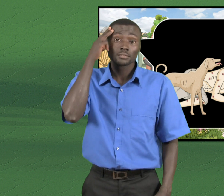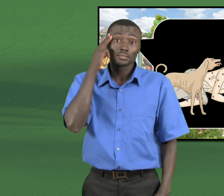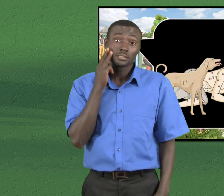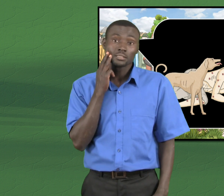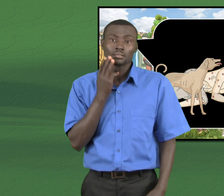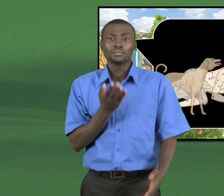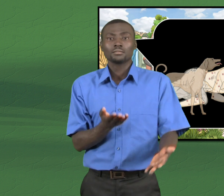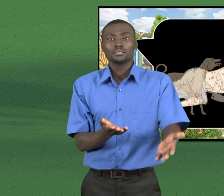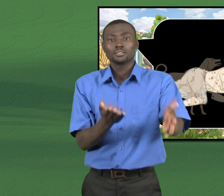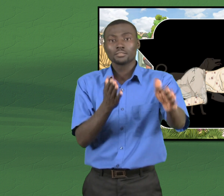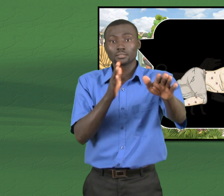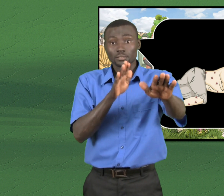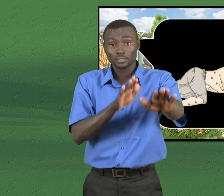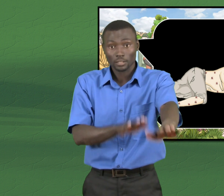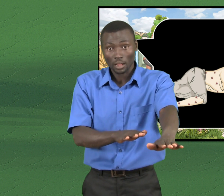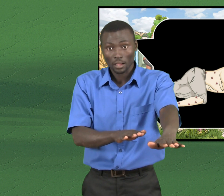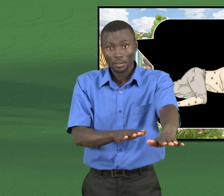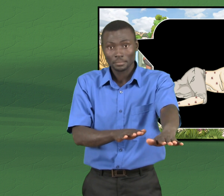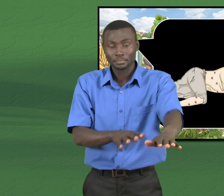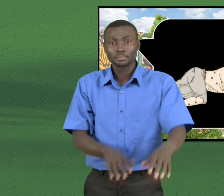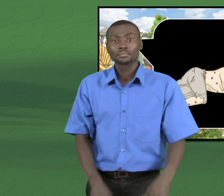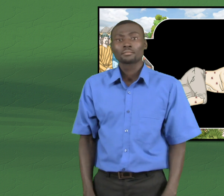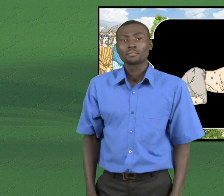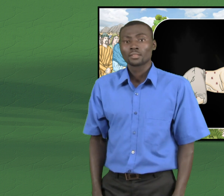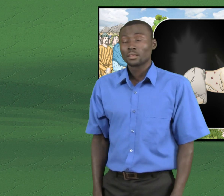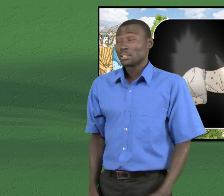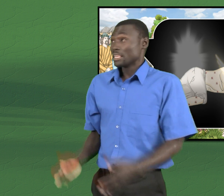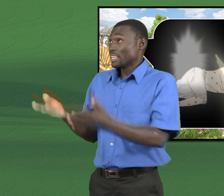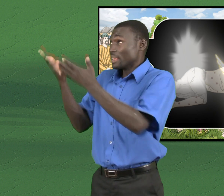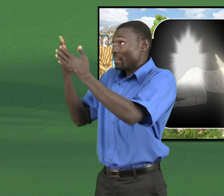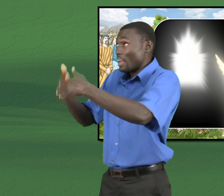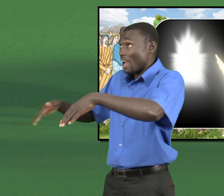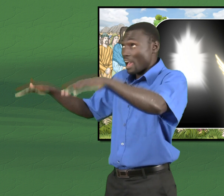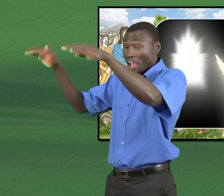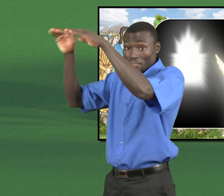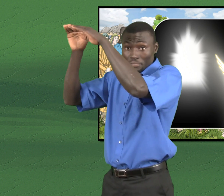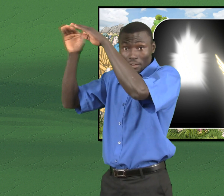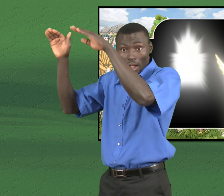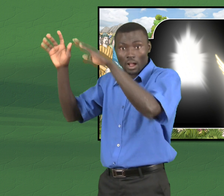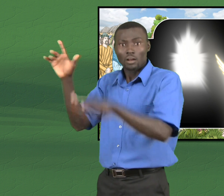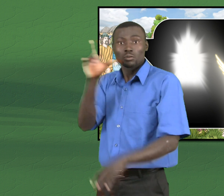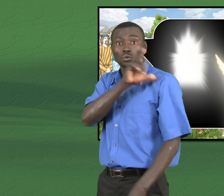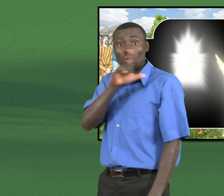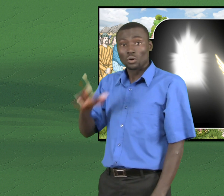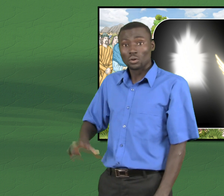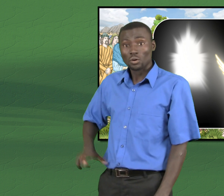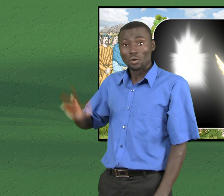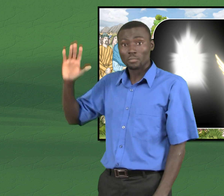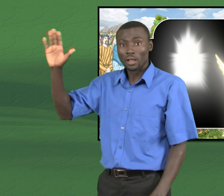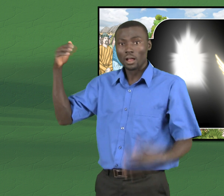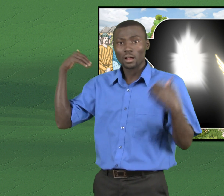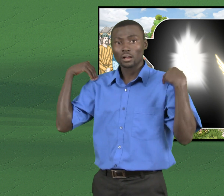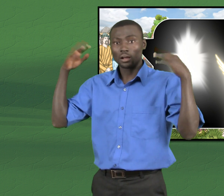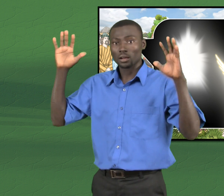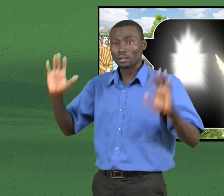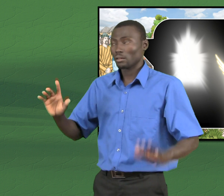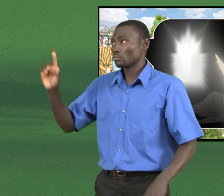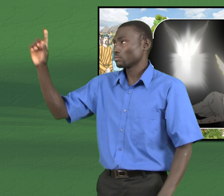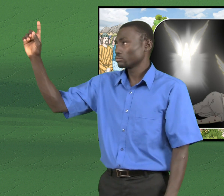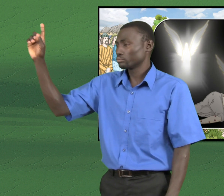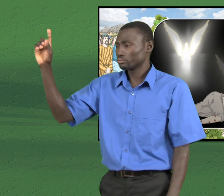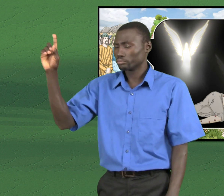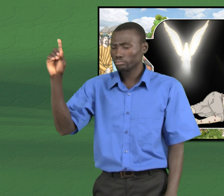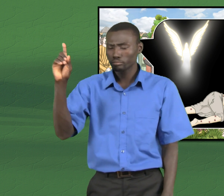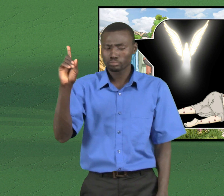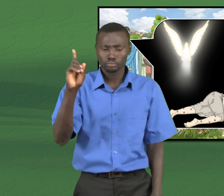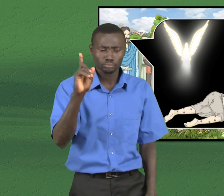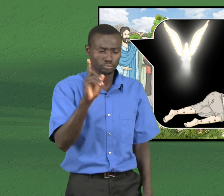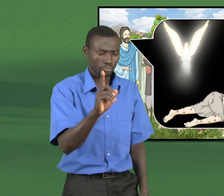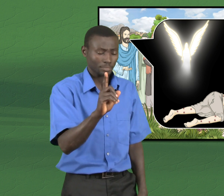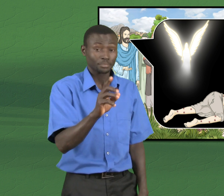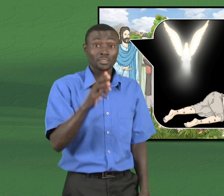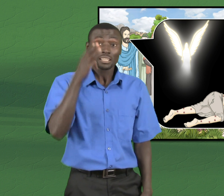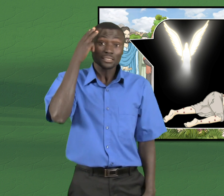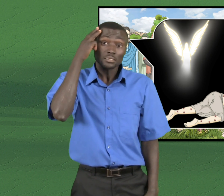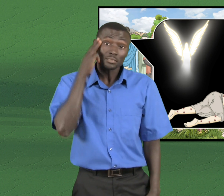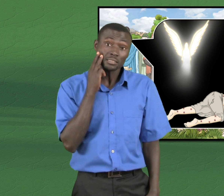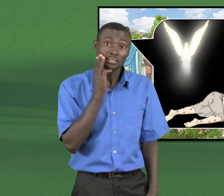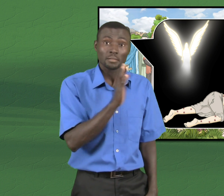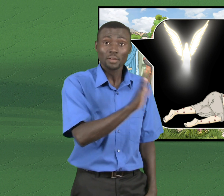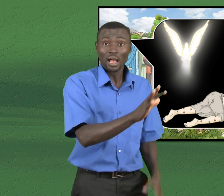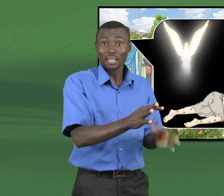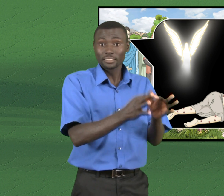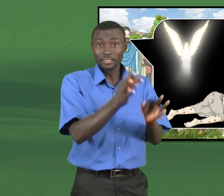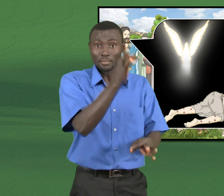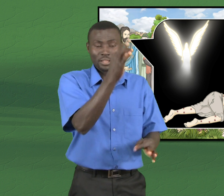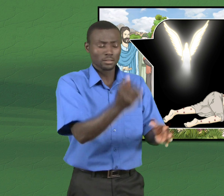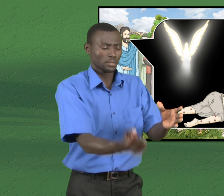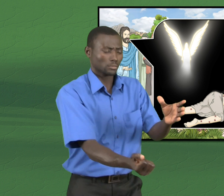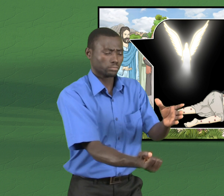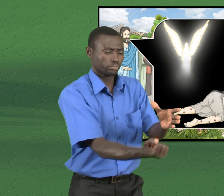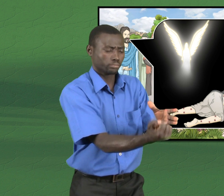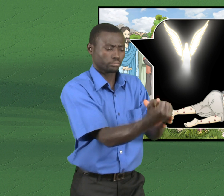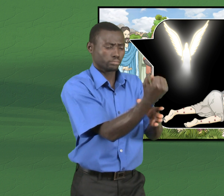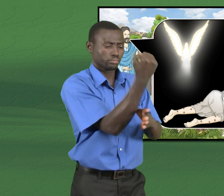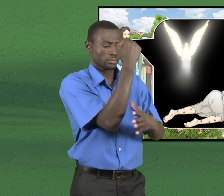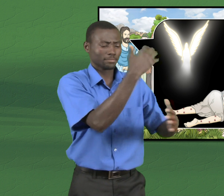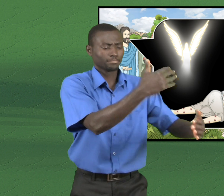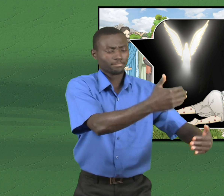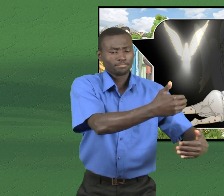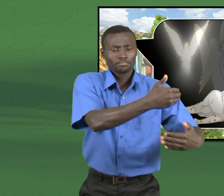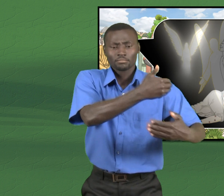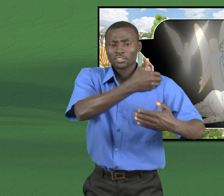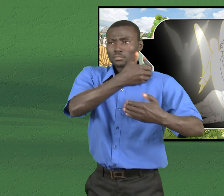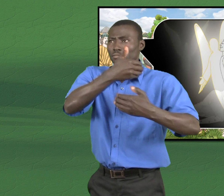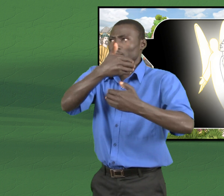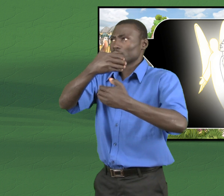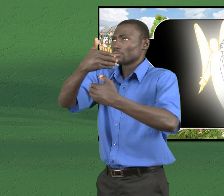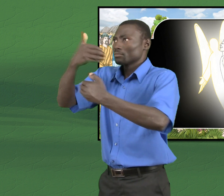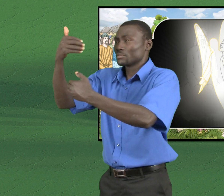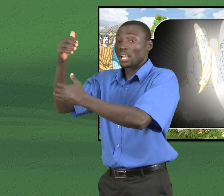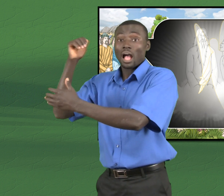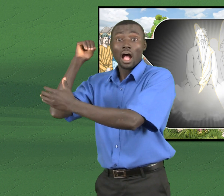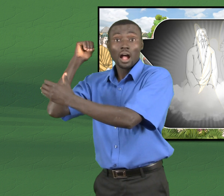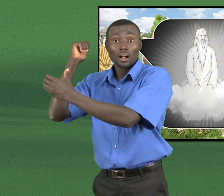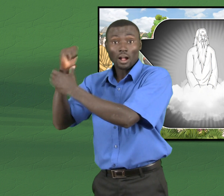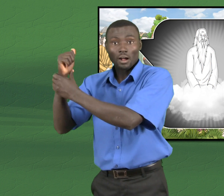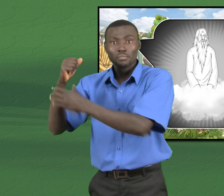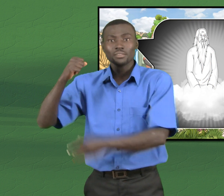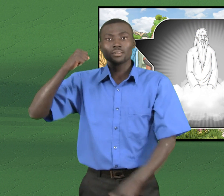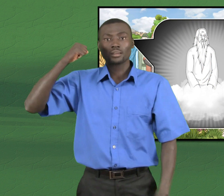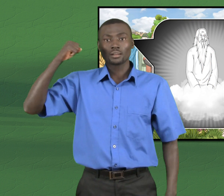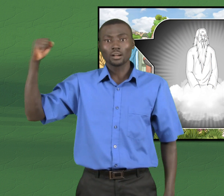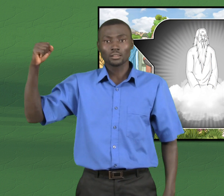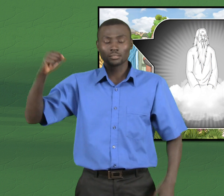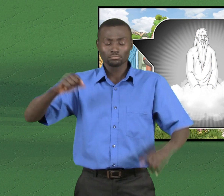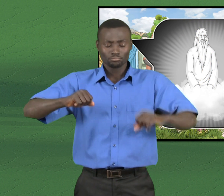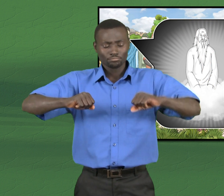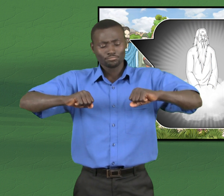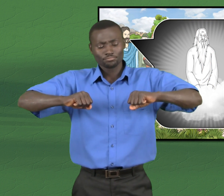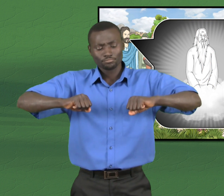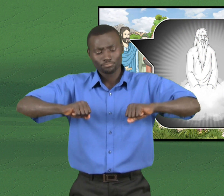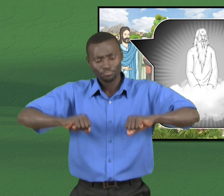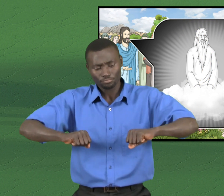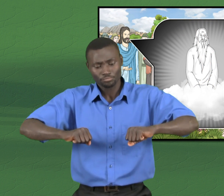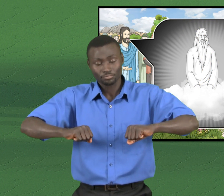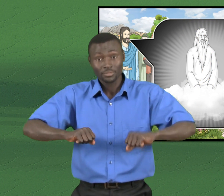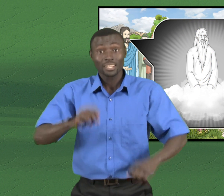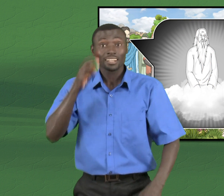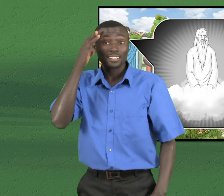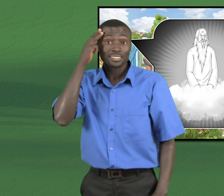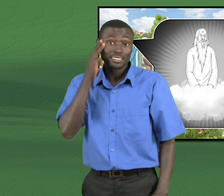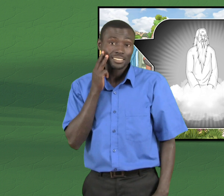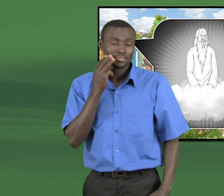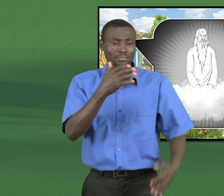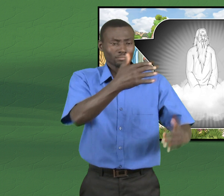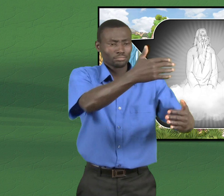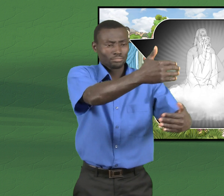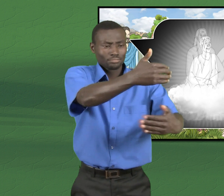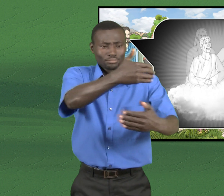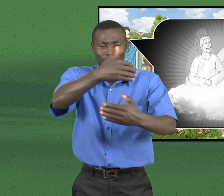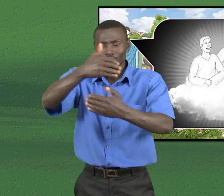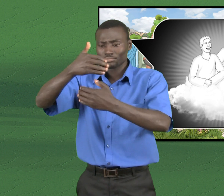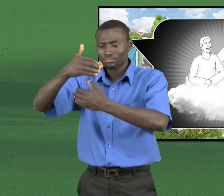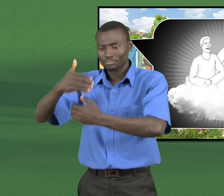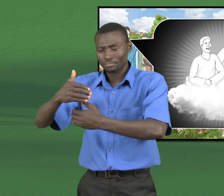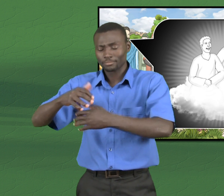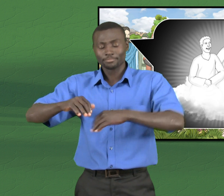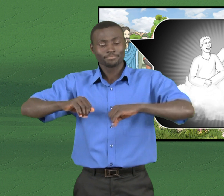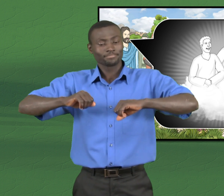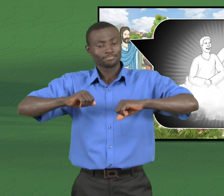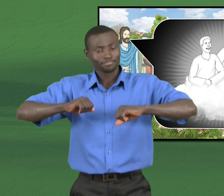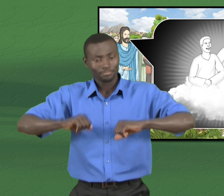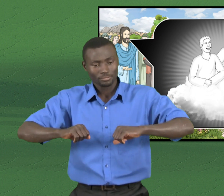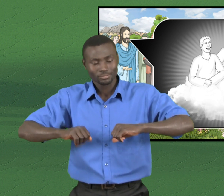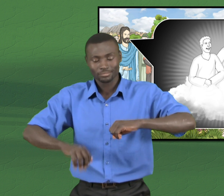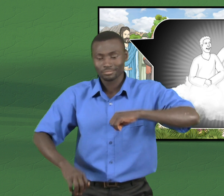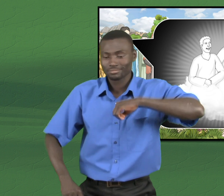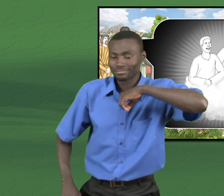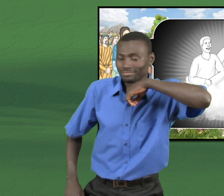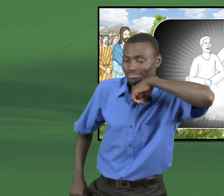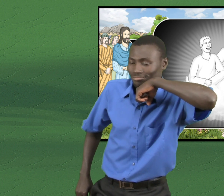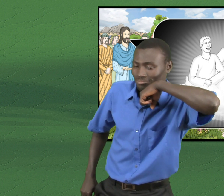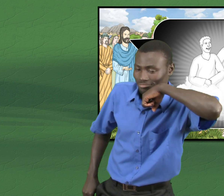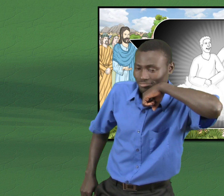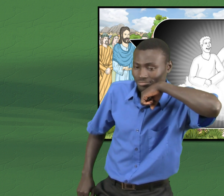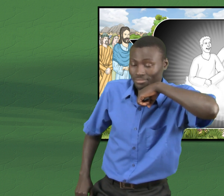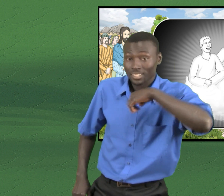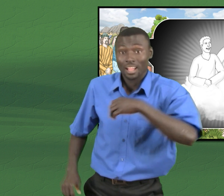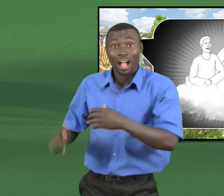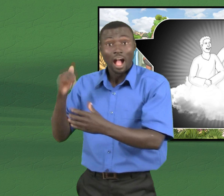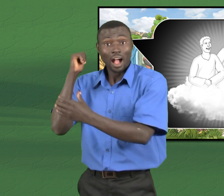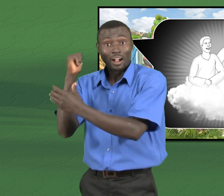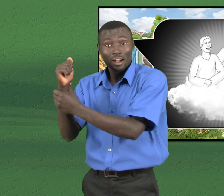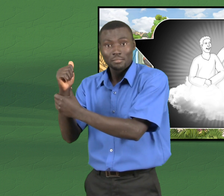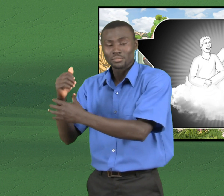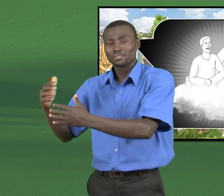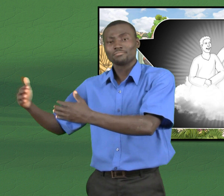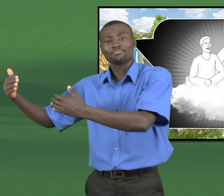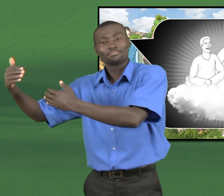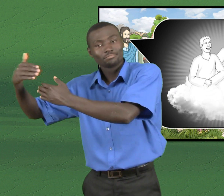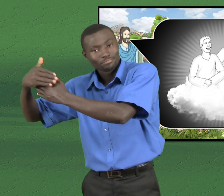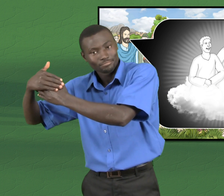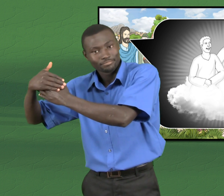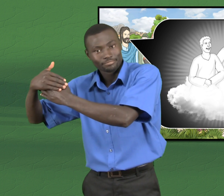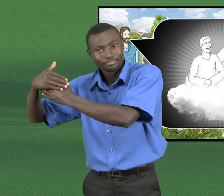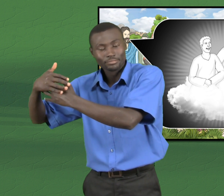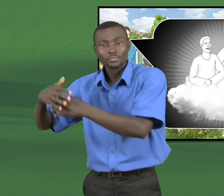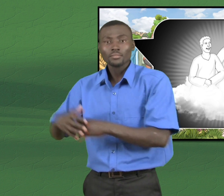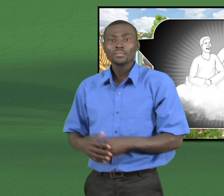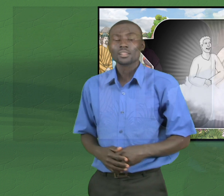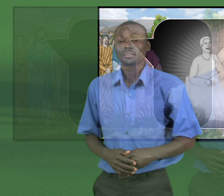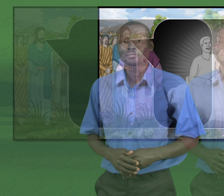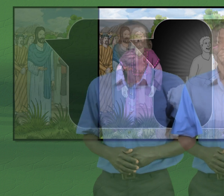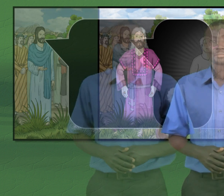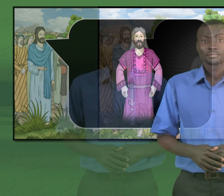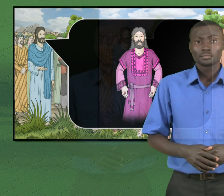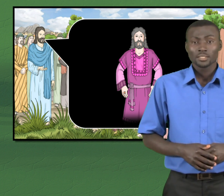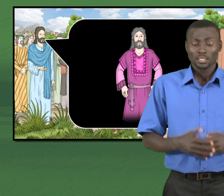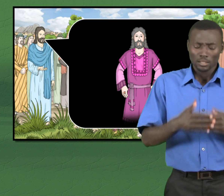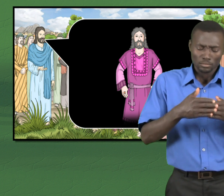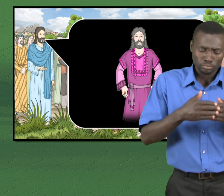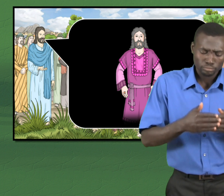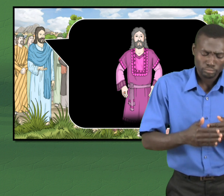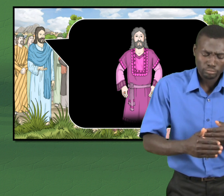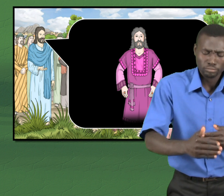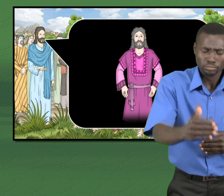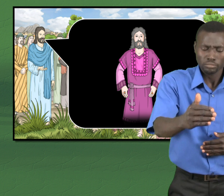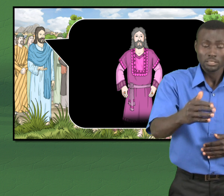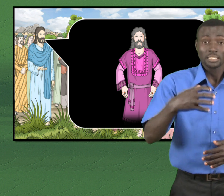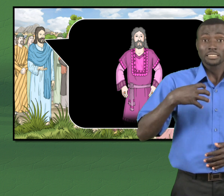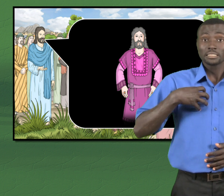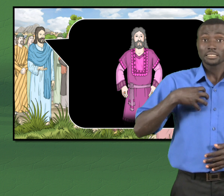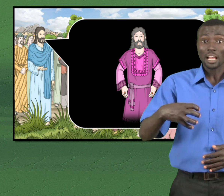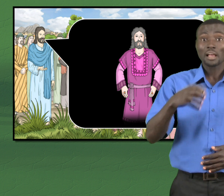One day the beggar died and was carried by the angels to Abraham’s side.